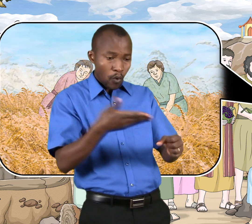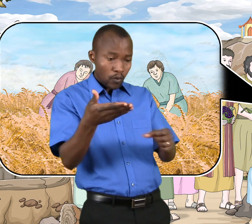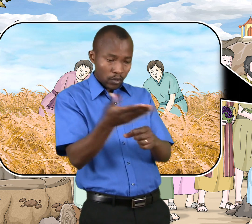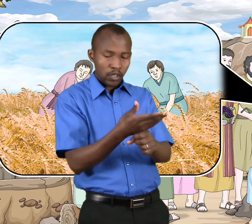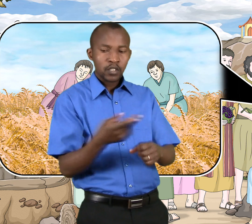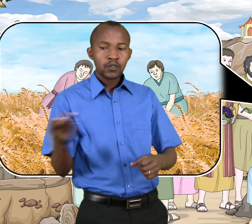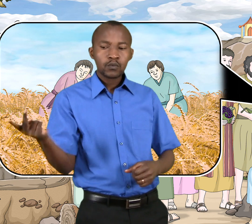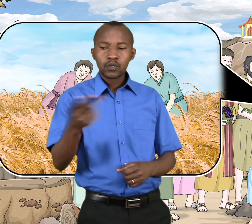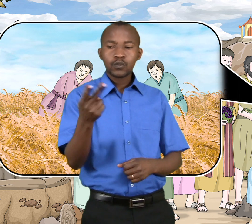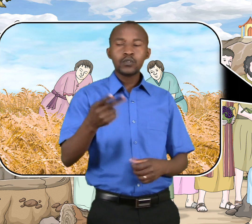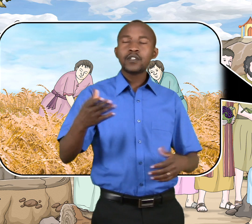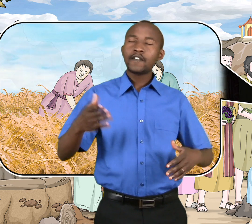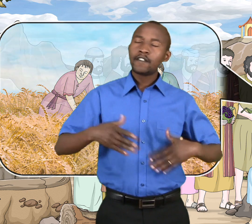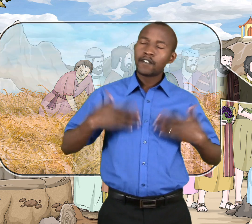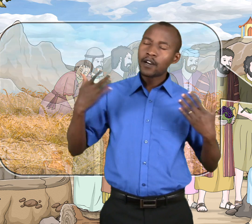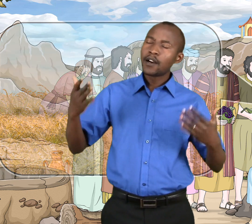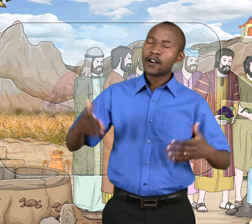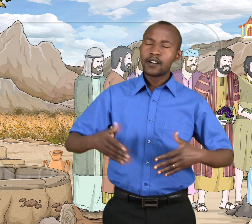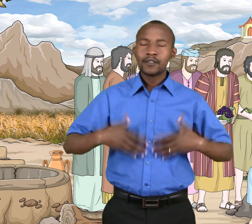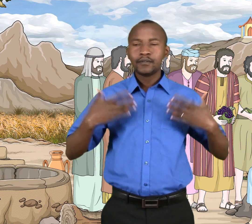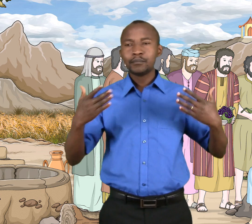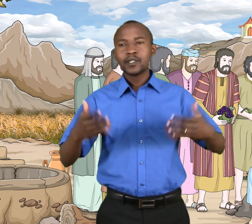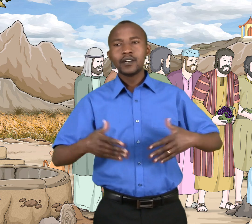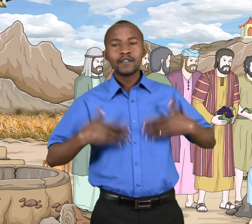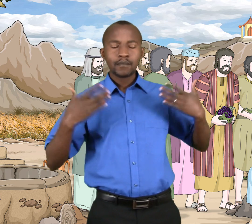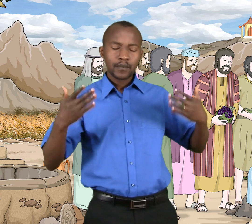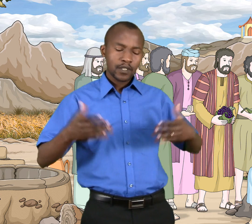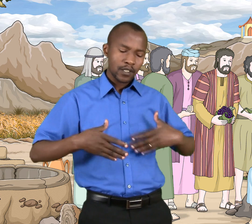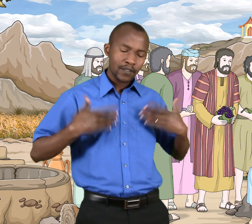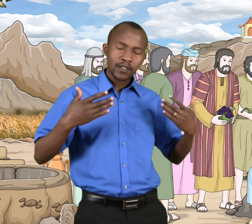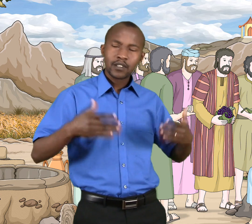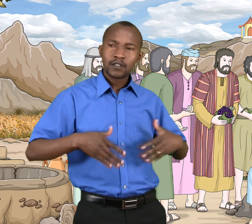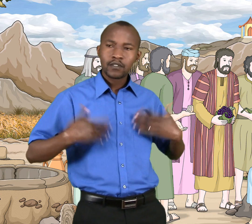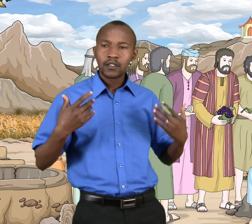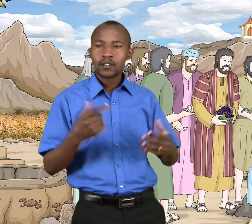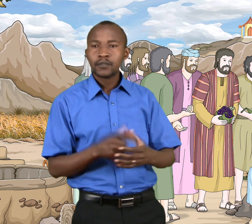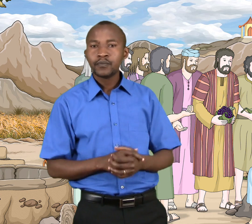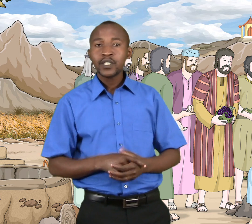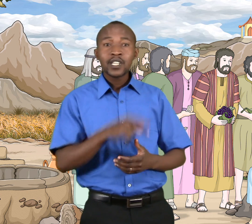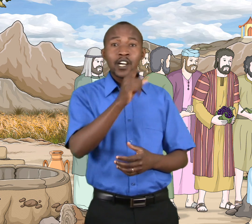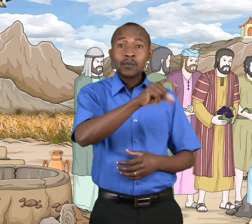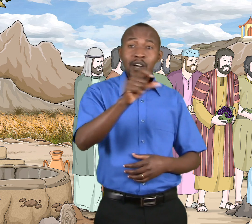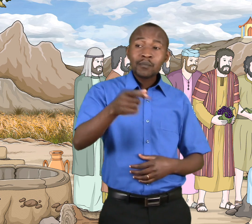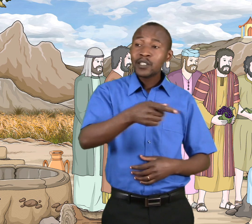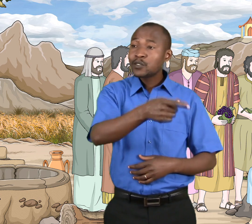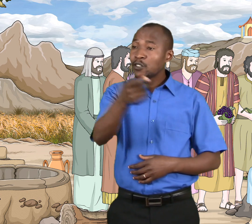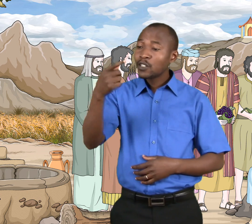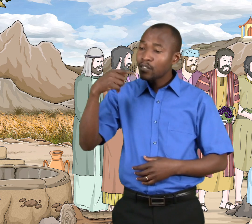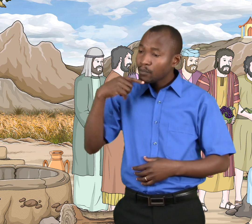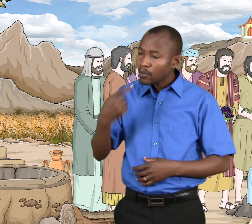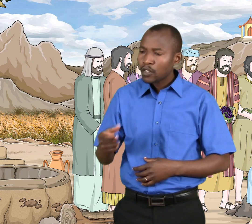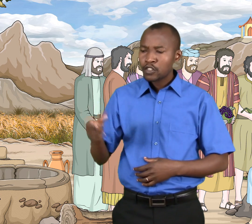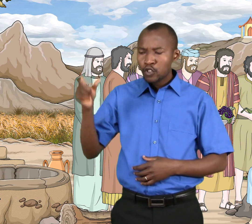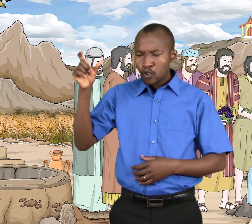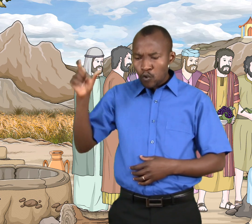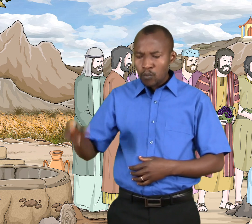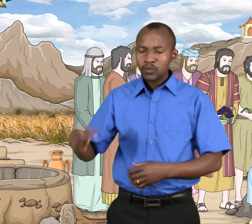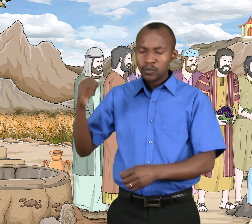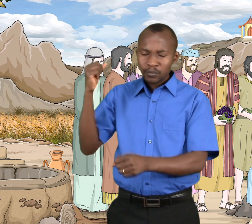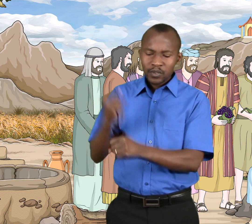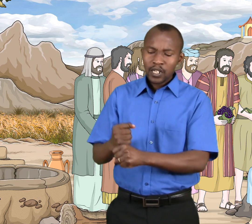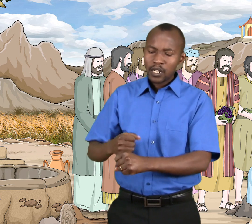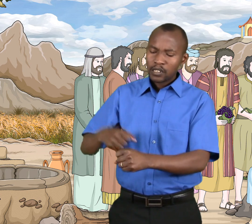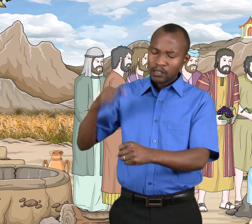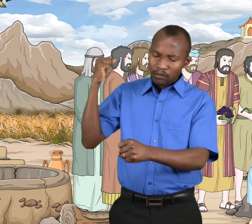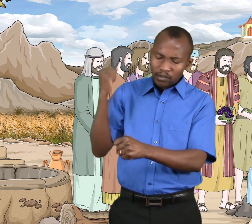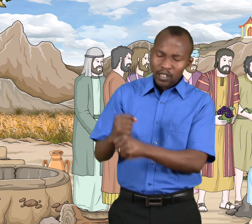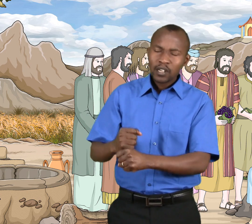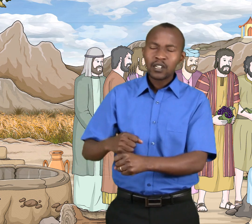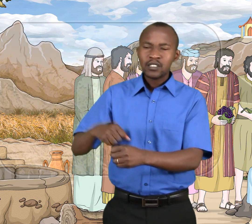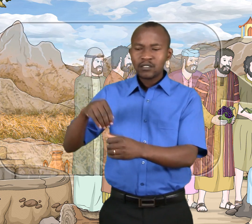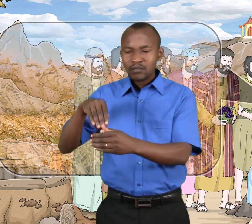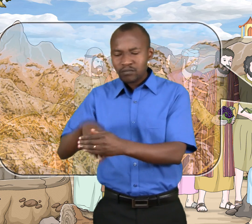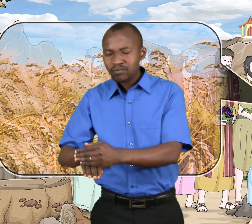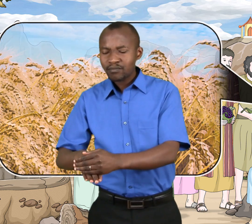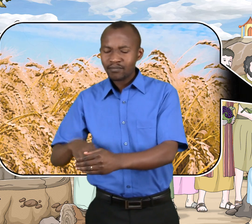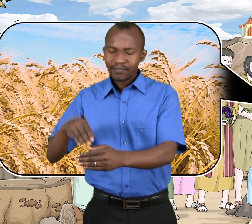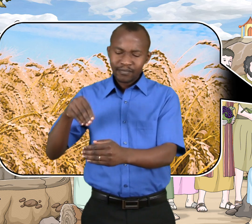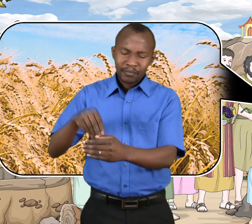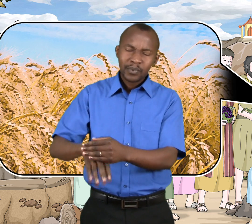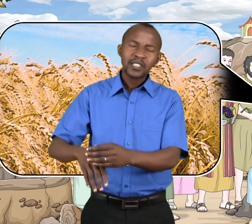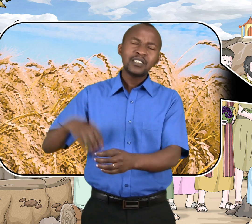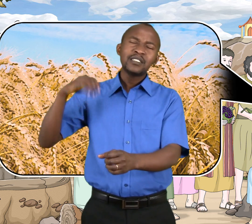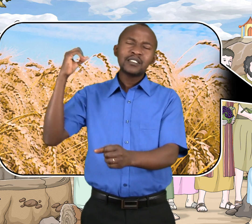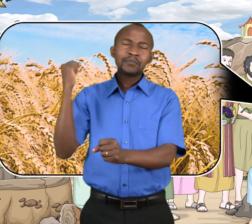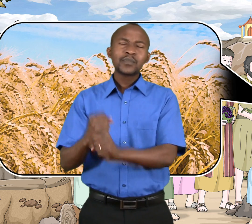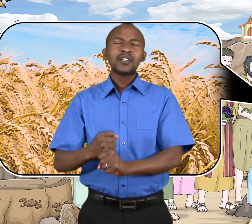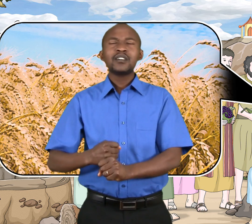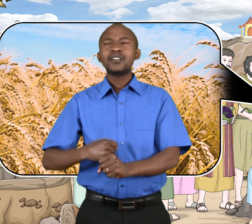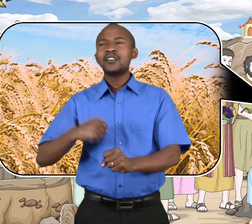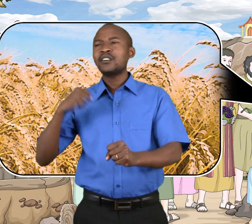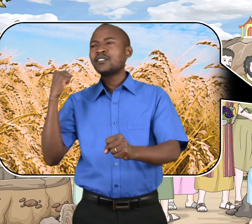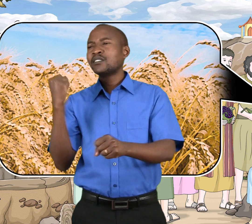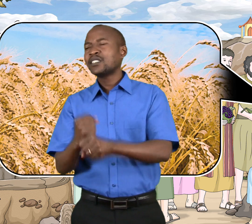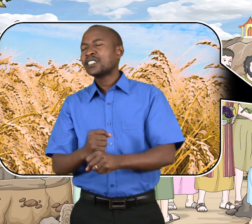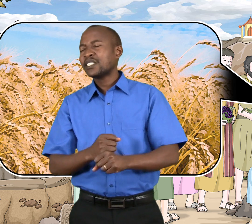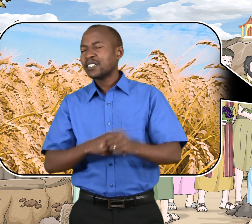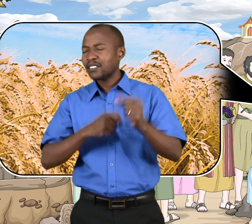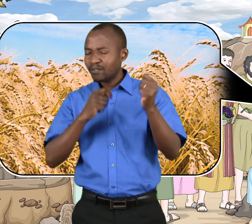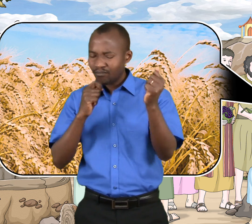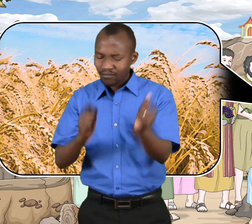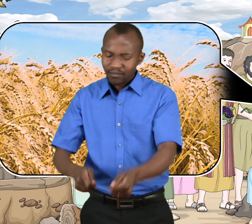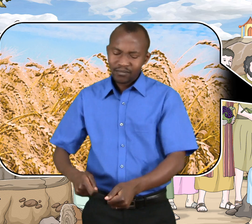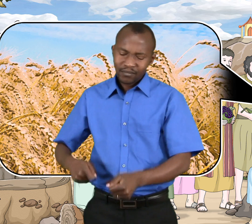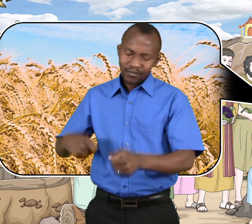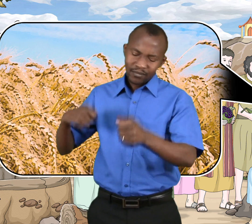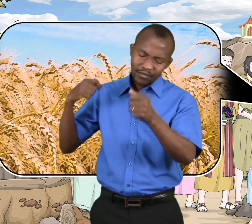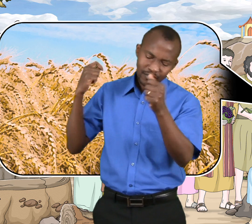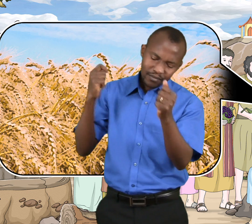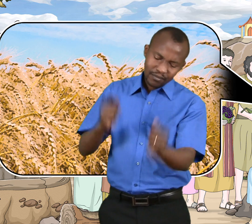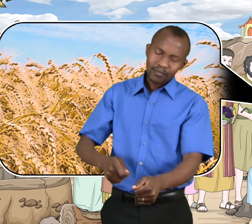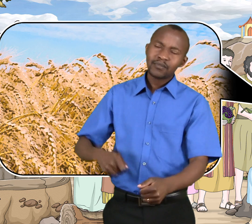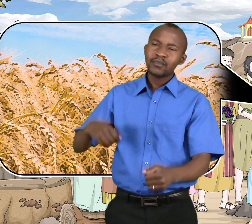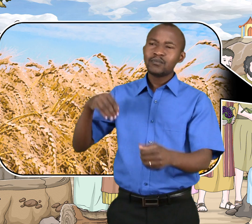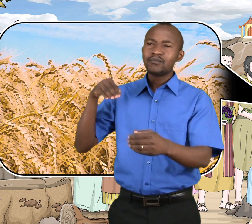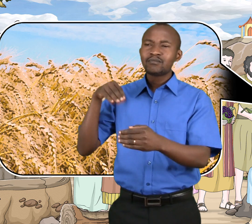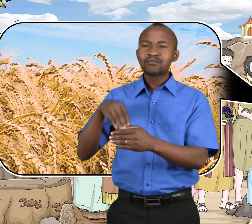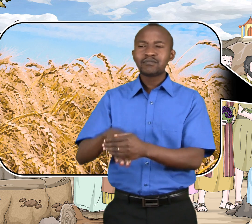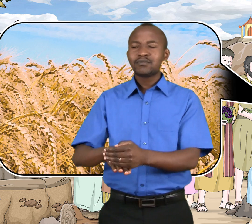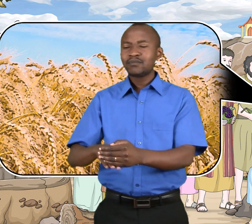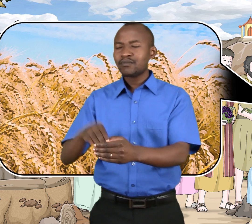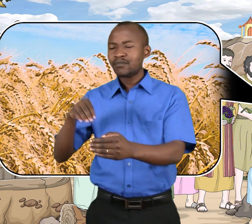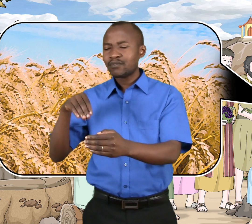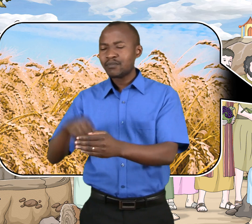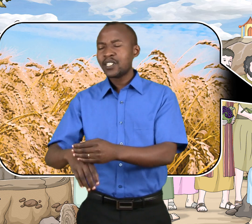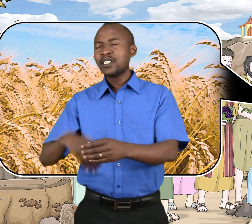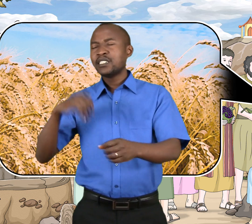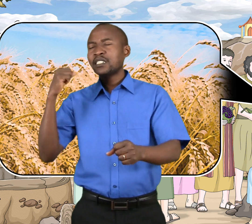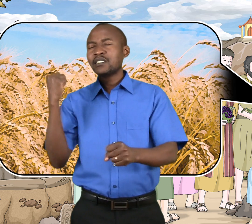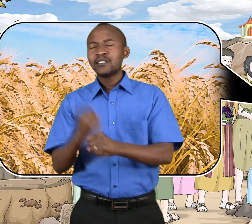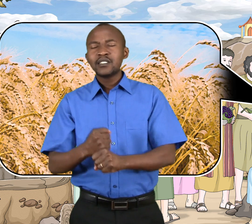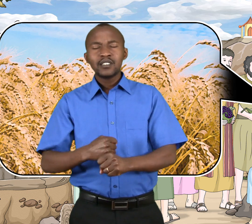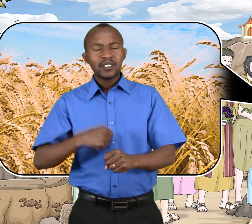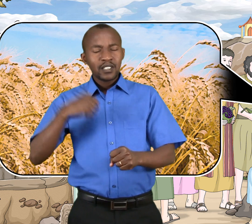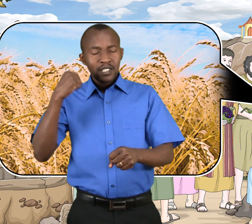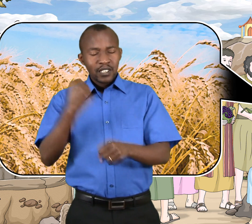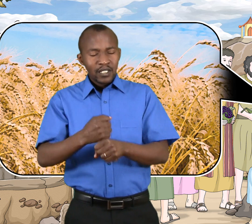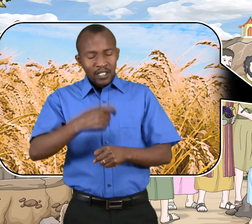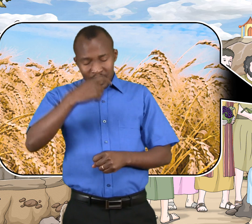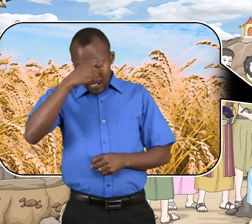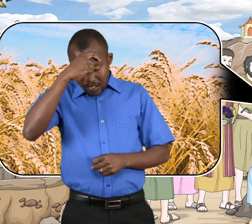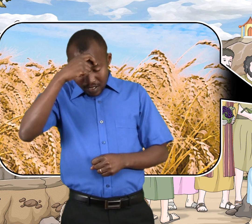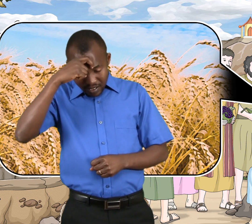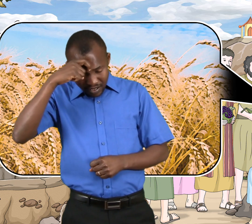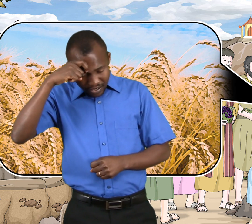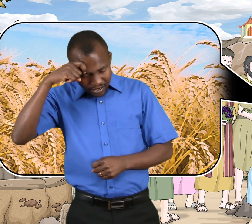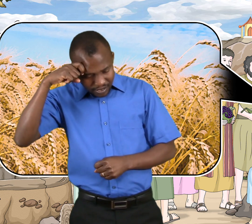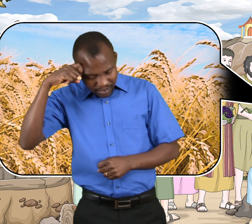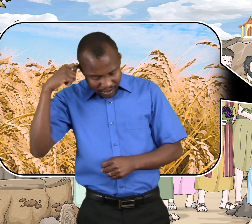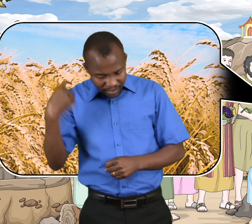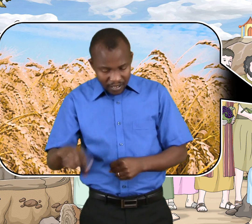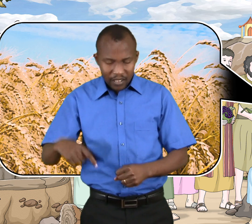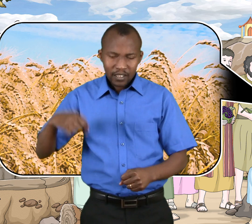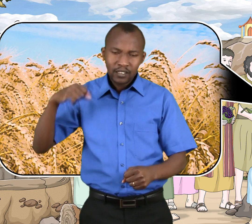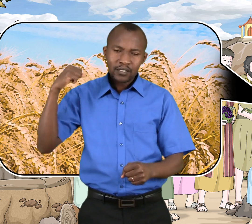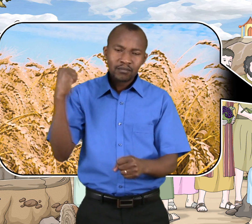For in this case the saying ‘One sows and another reaps’ is true.